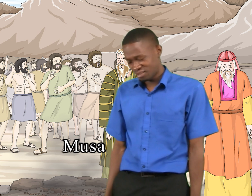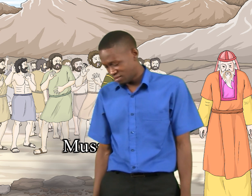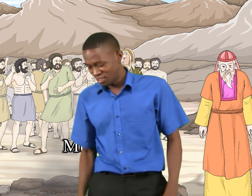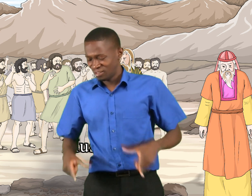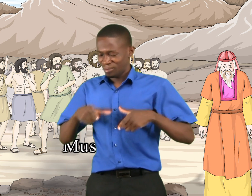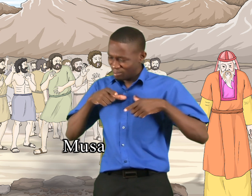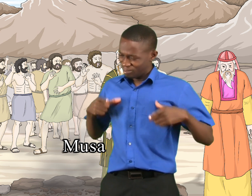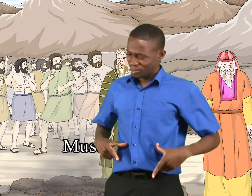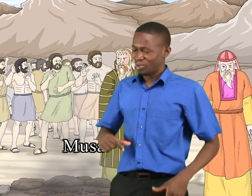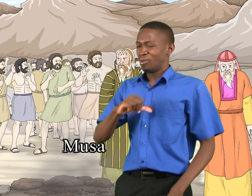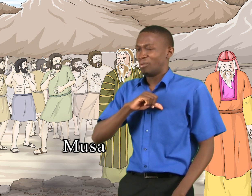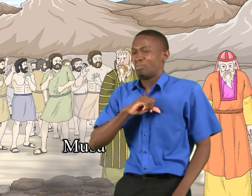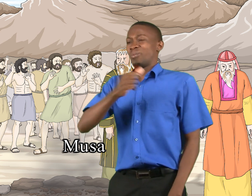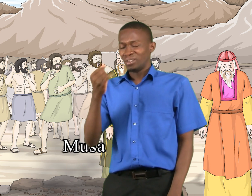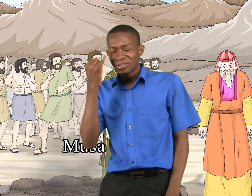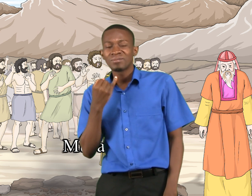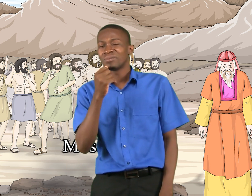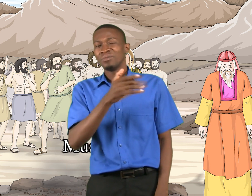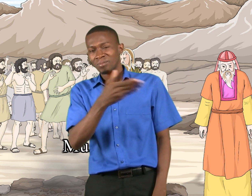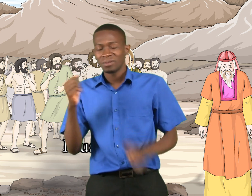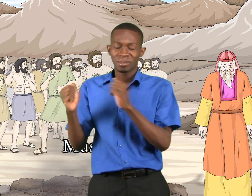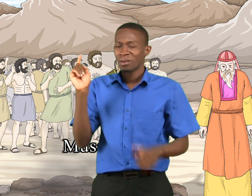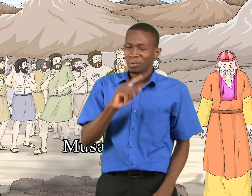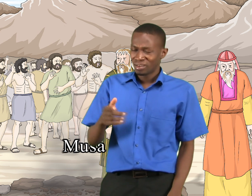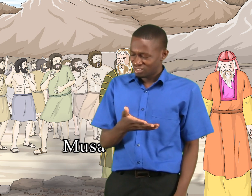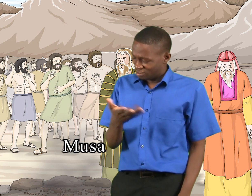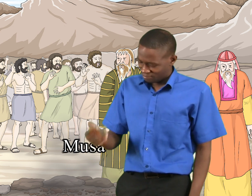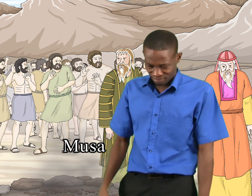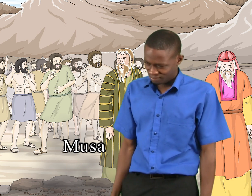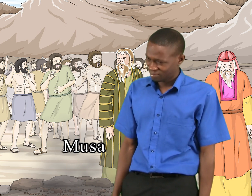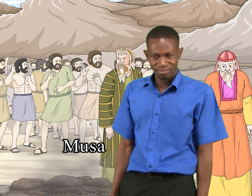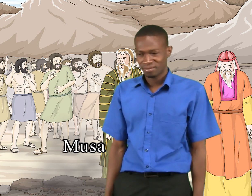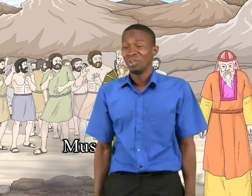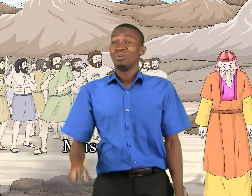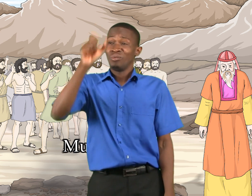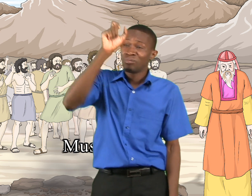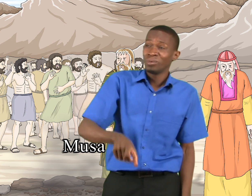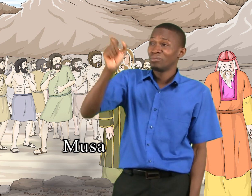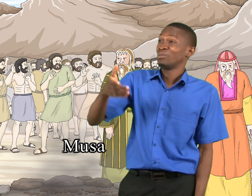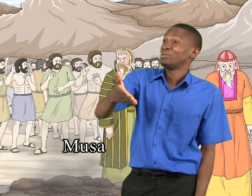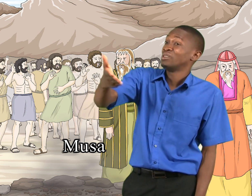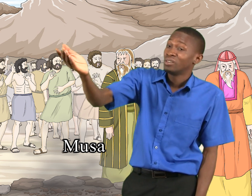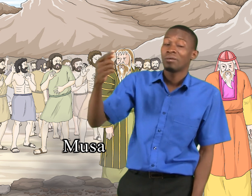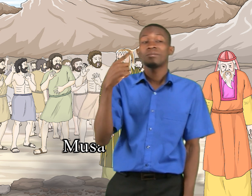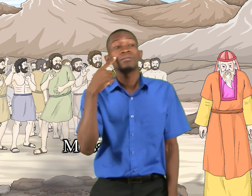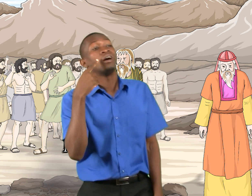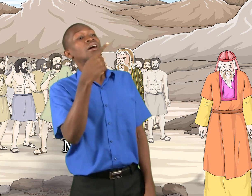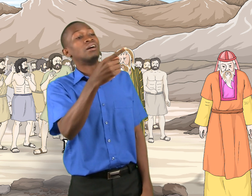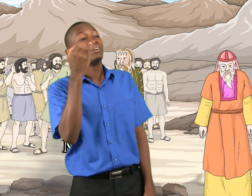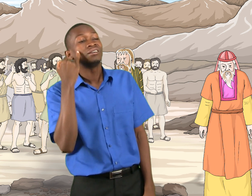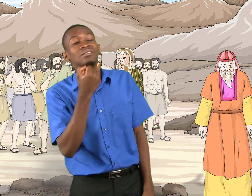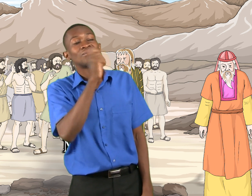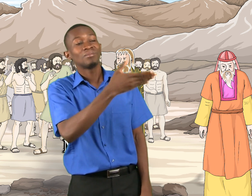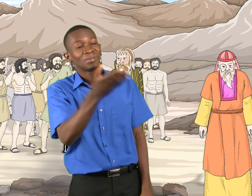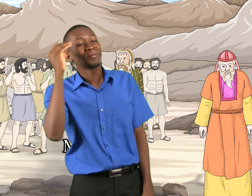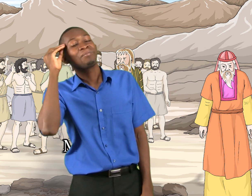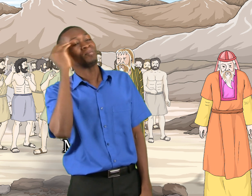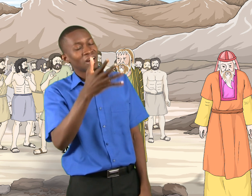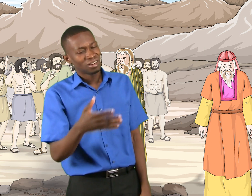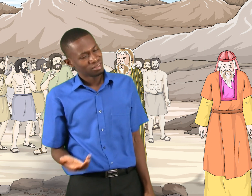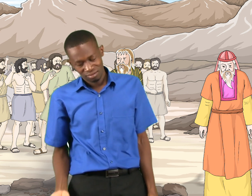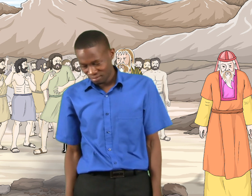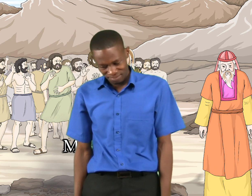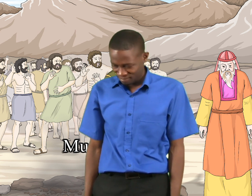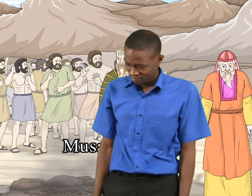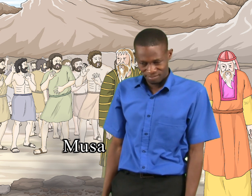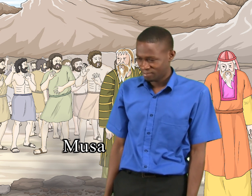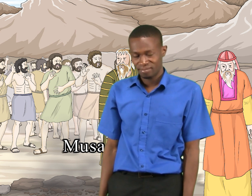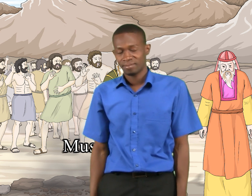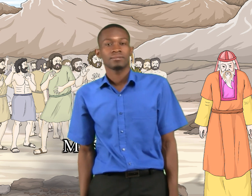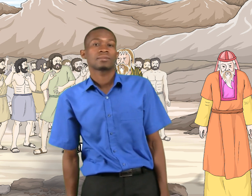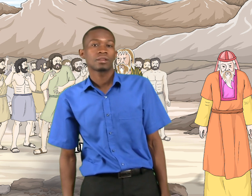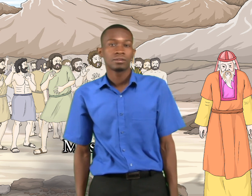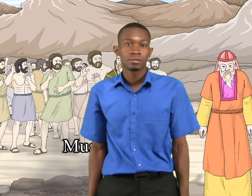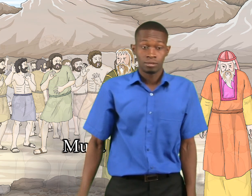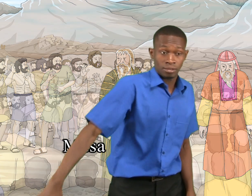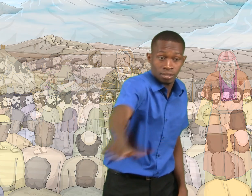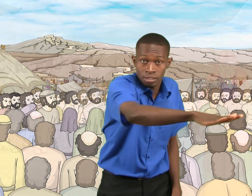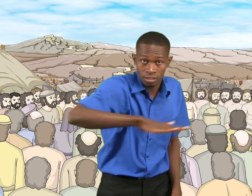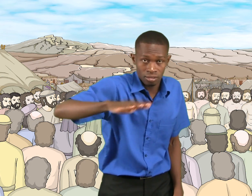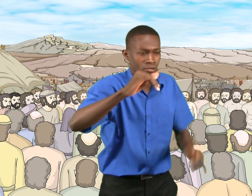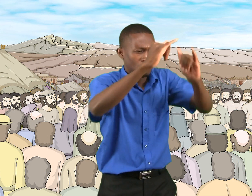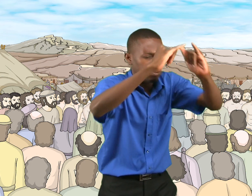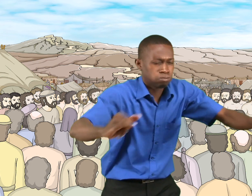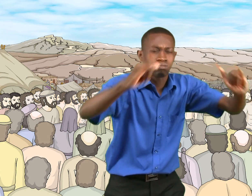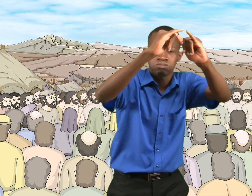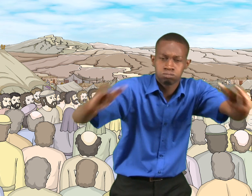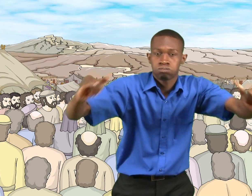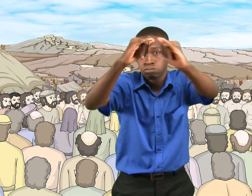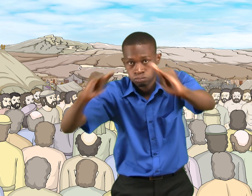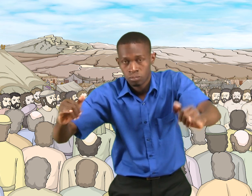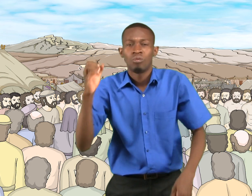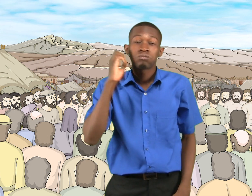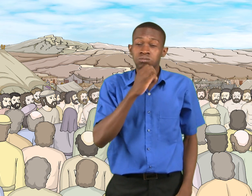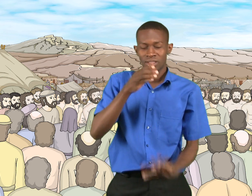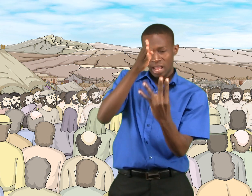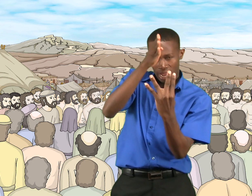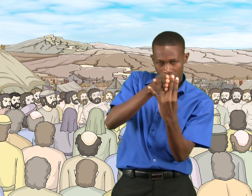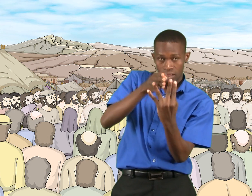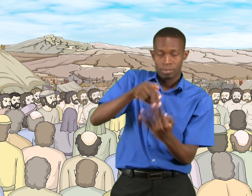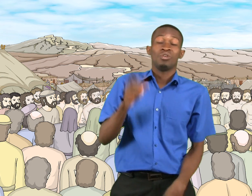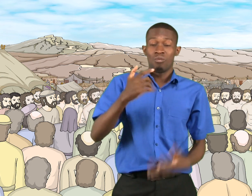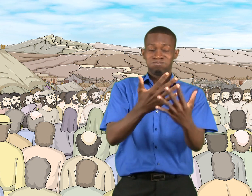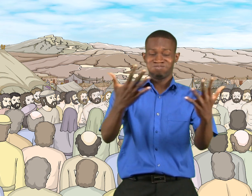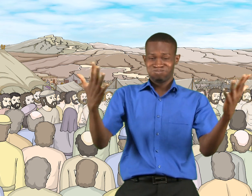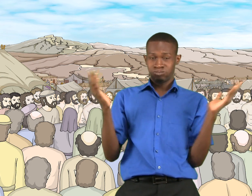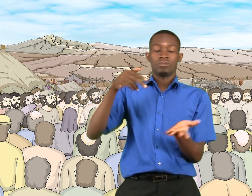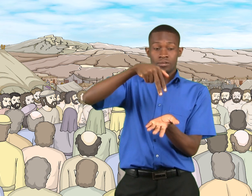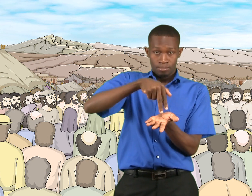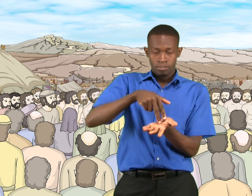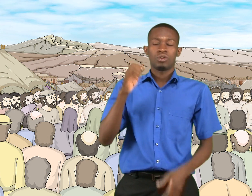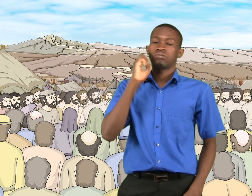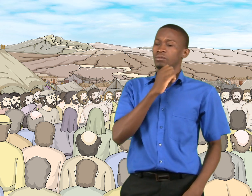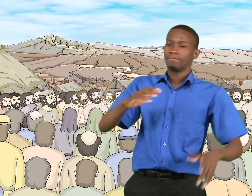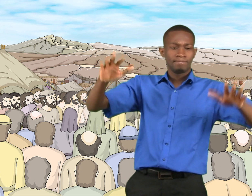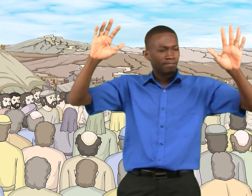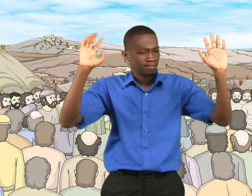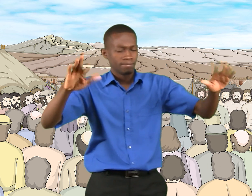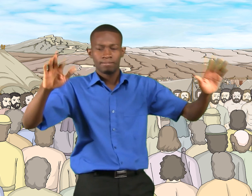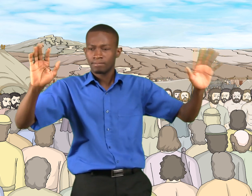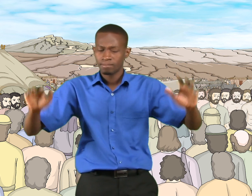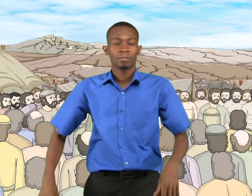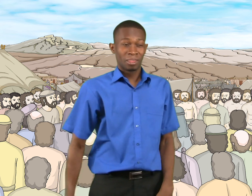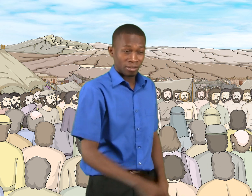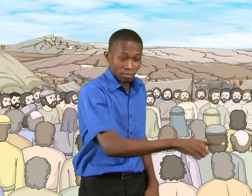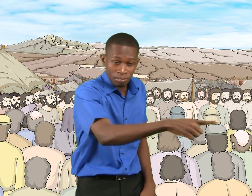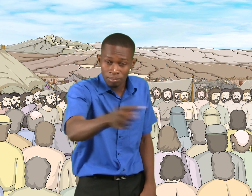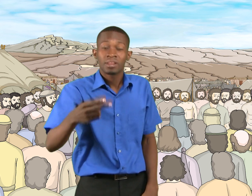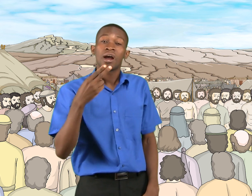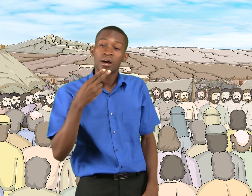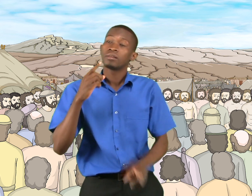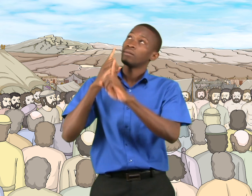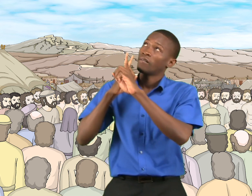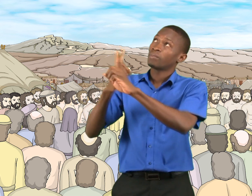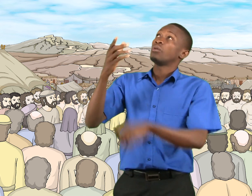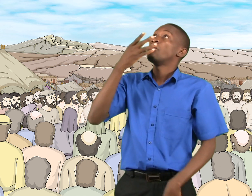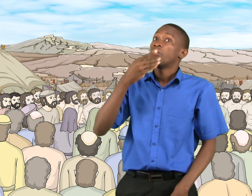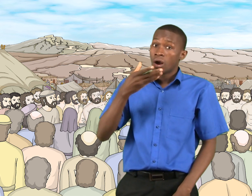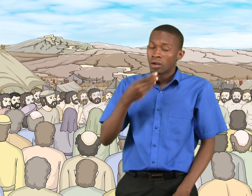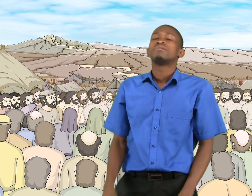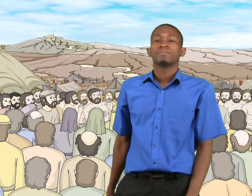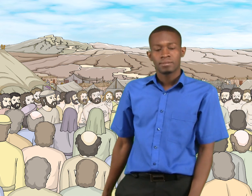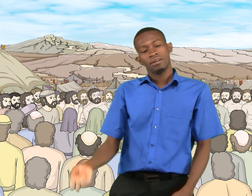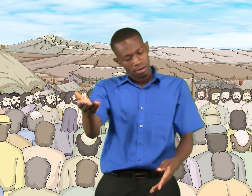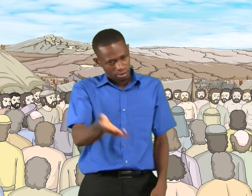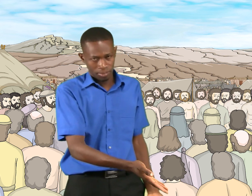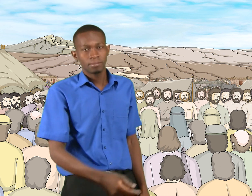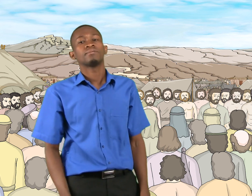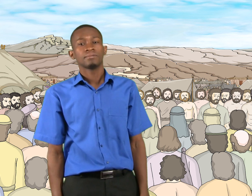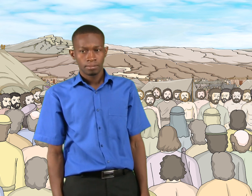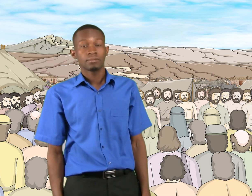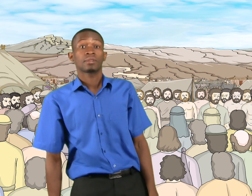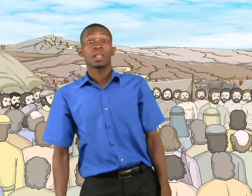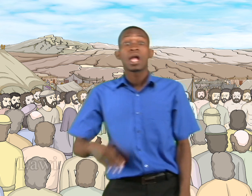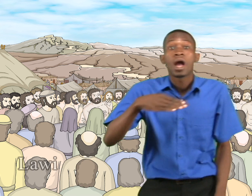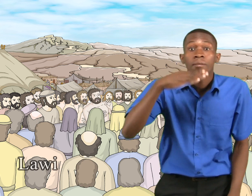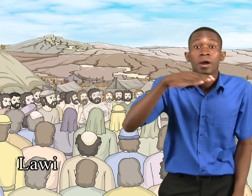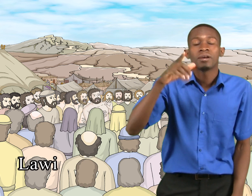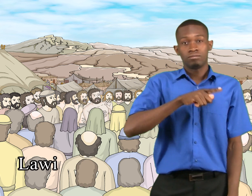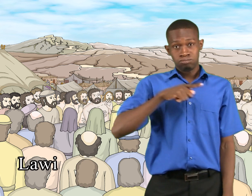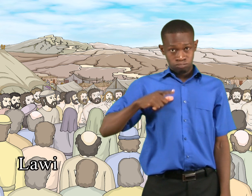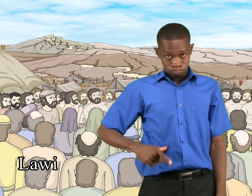Moses saw that the people were out of control, for Aaron had let them run wild and become a laughingstock to their enemies. So Moses stood at the entrance to the camp and said, “Whoever is for the LORD, come to me.”